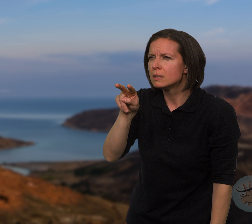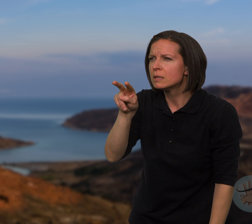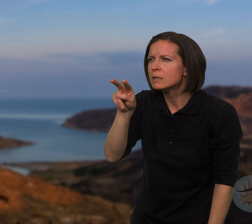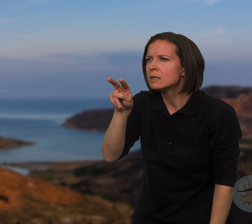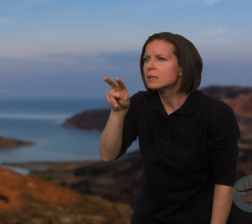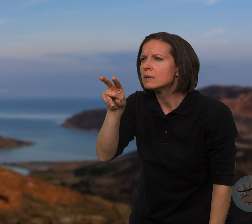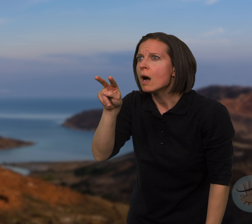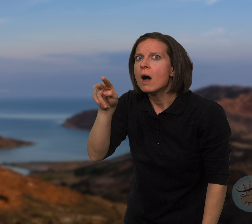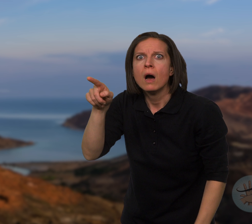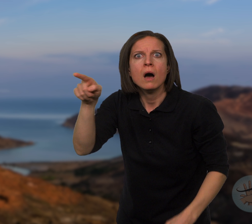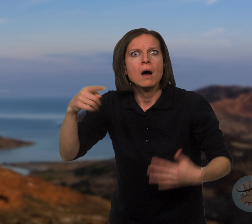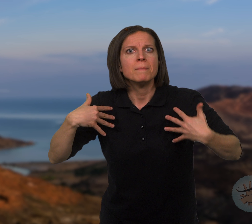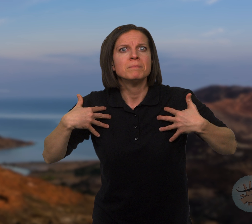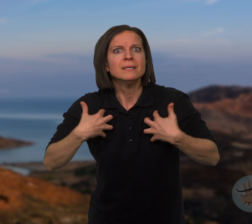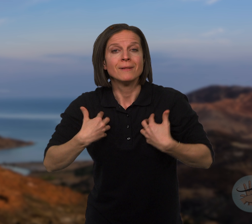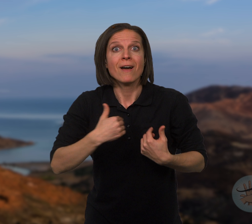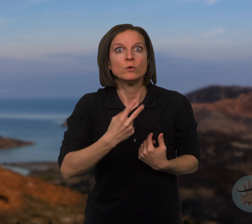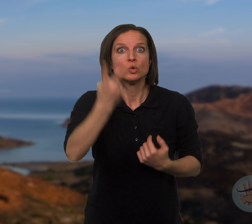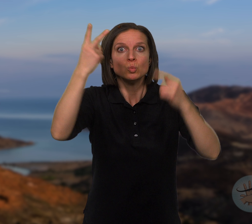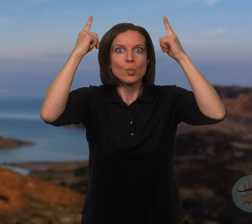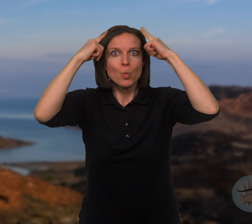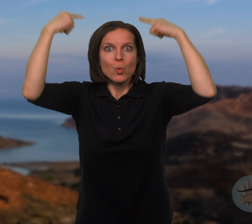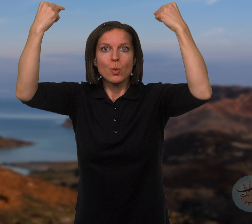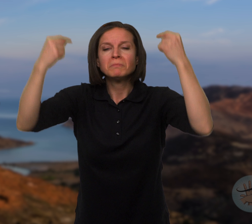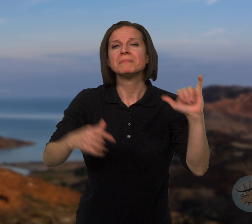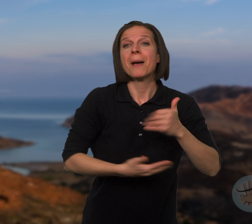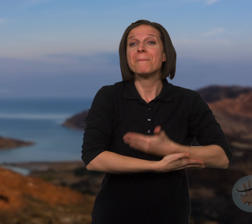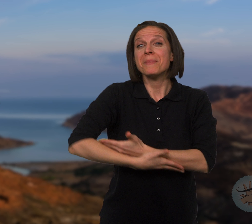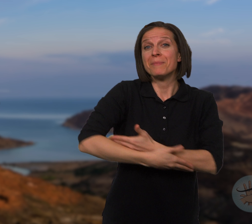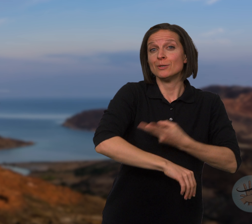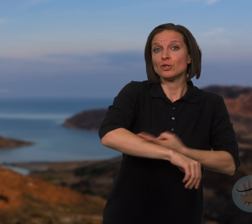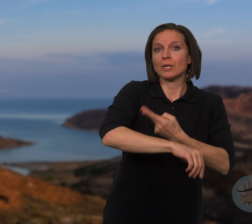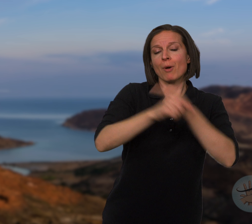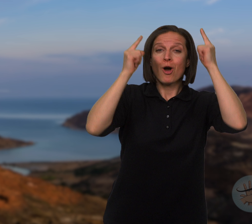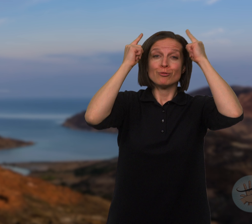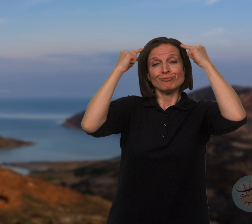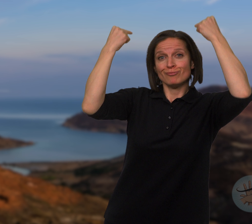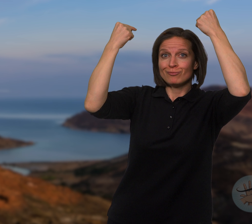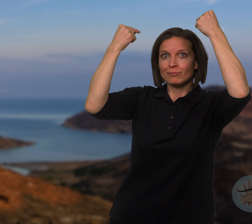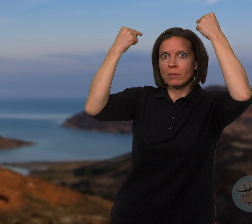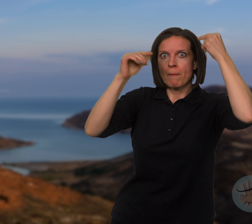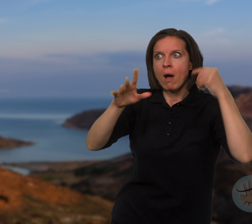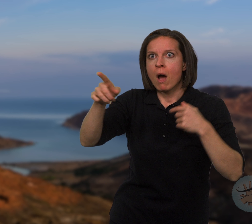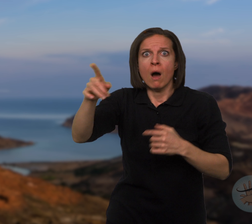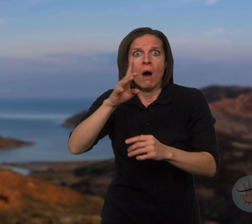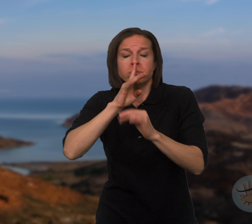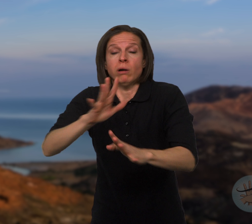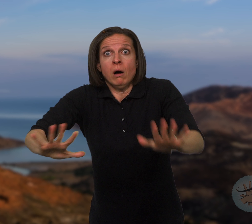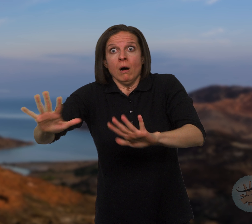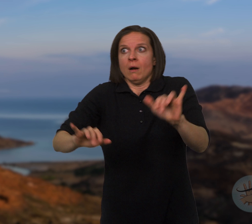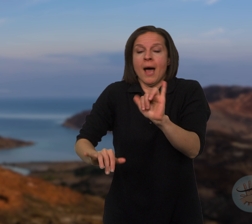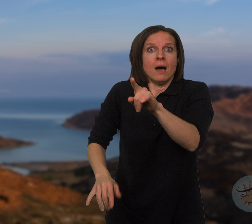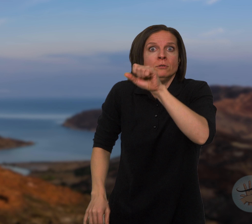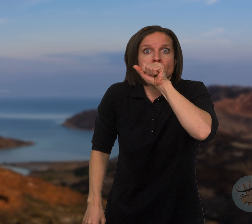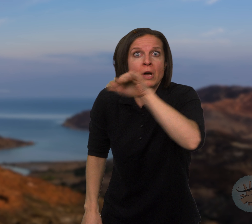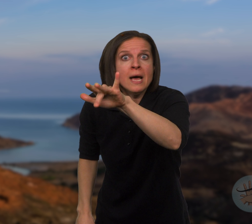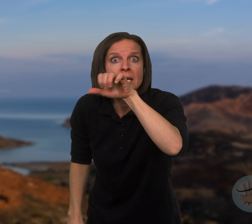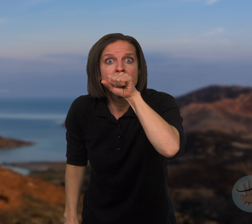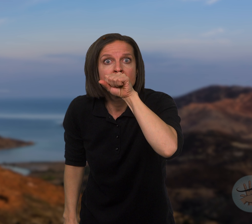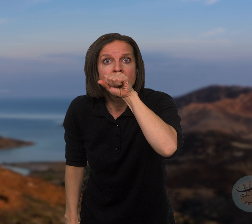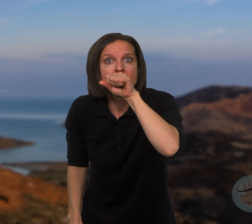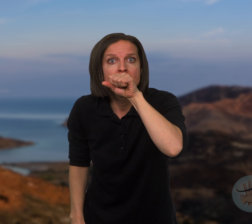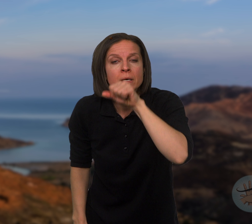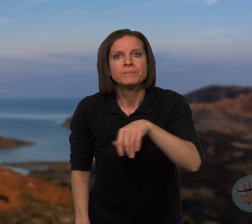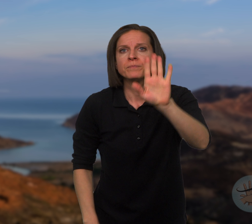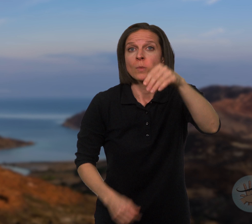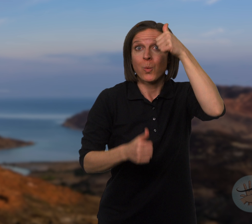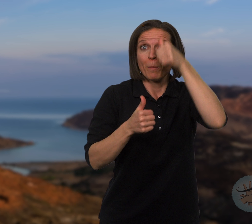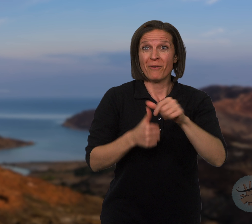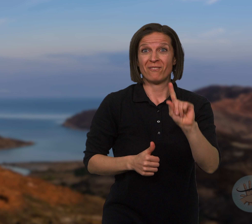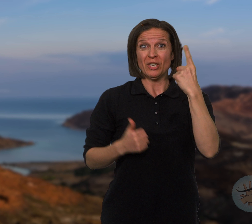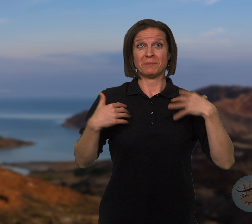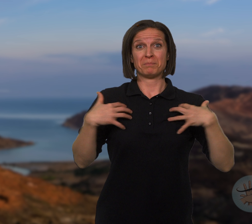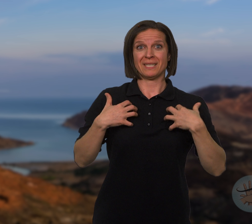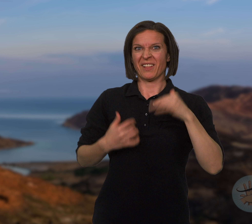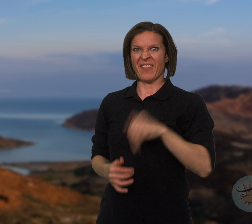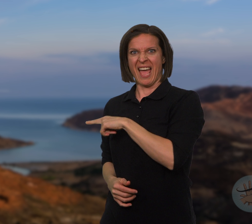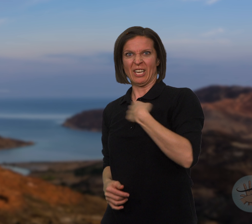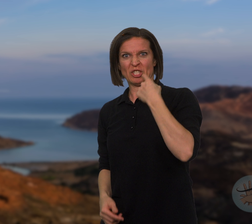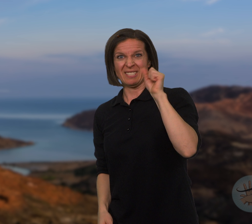This beast had two horns like a lamb, but spoke like a dragon.